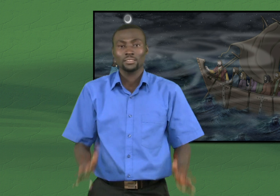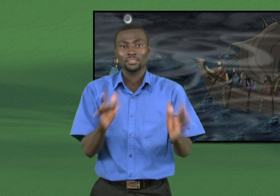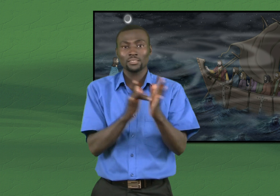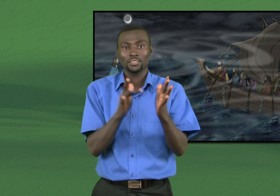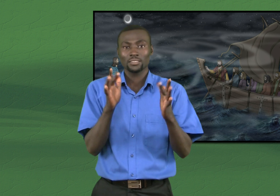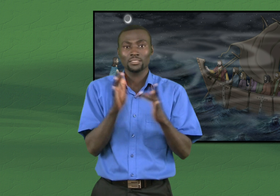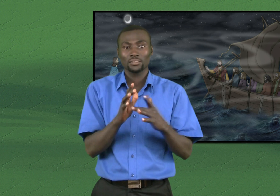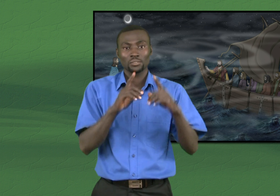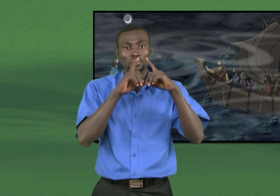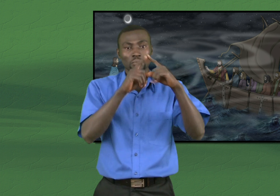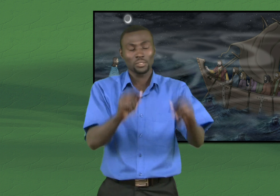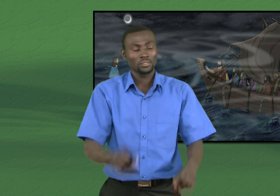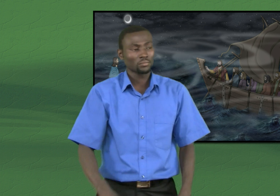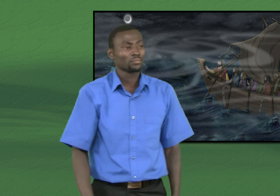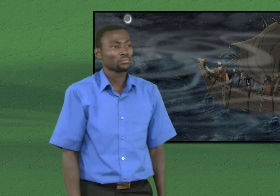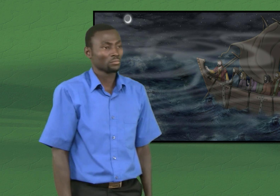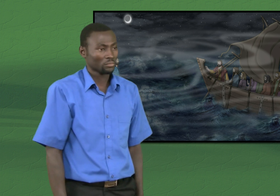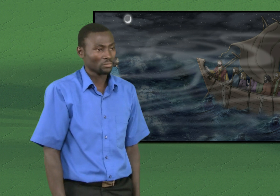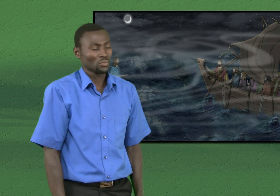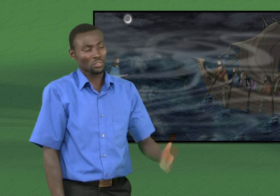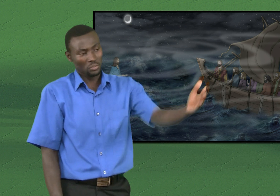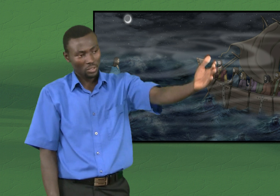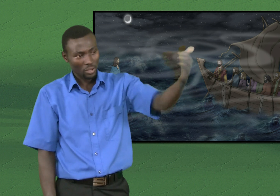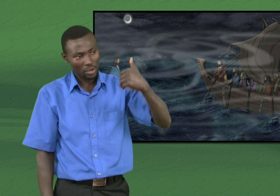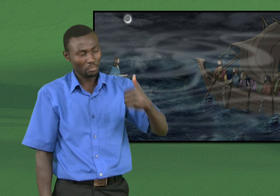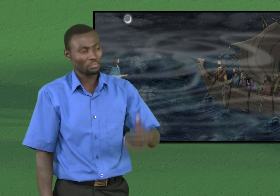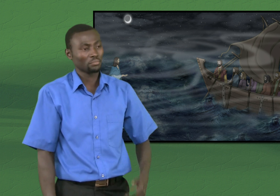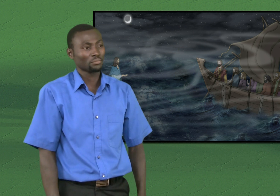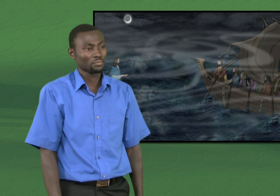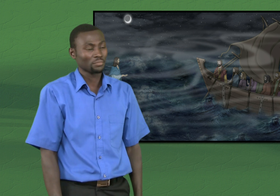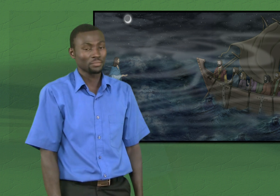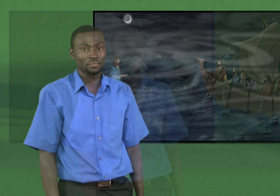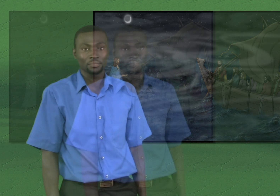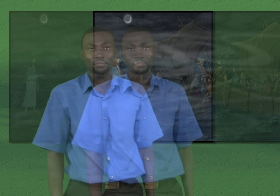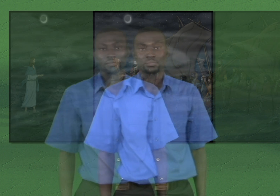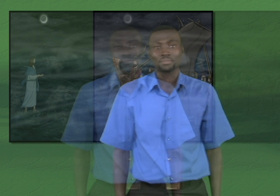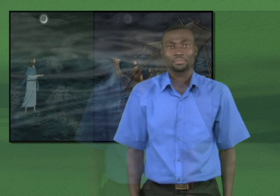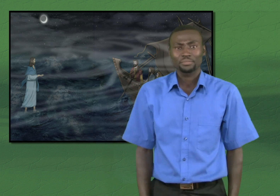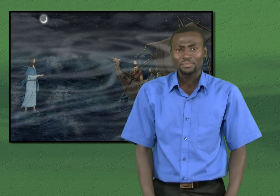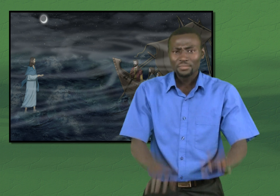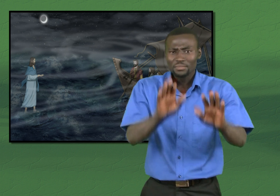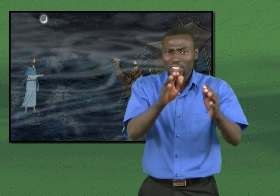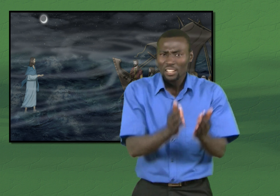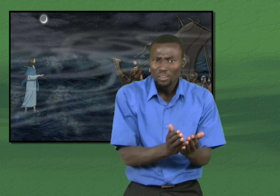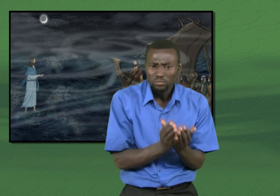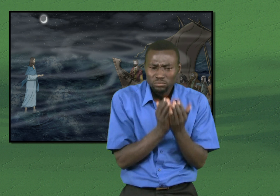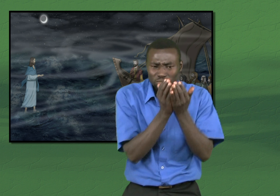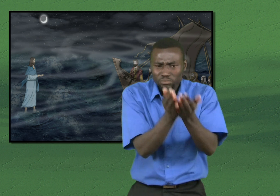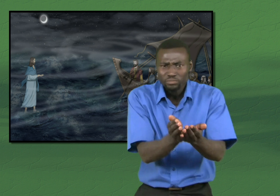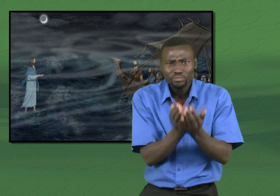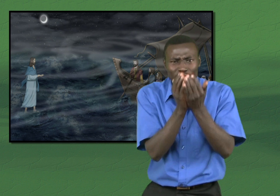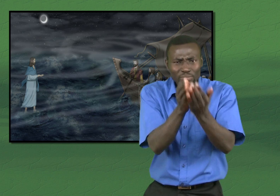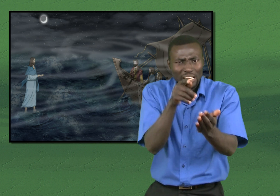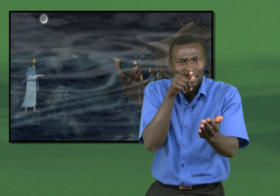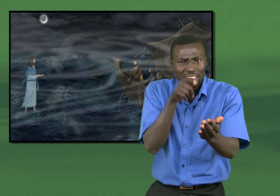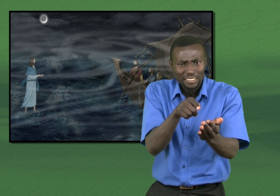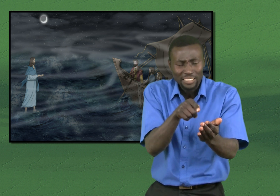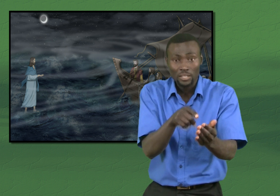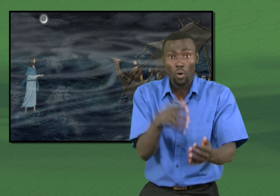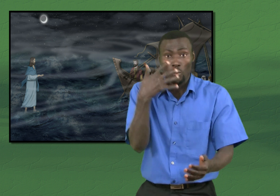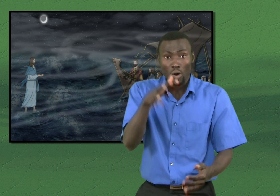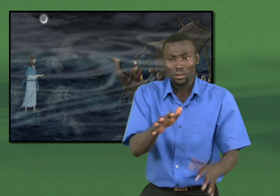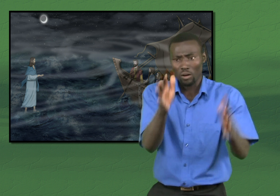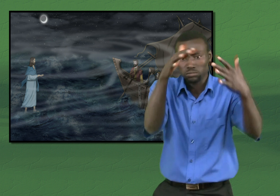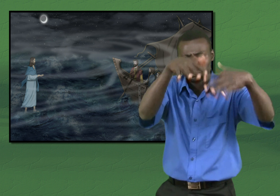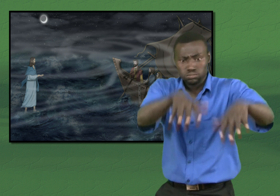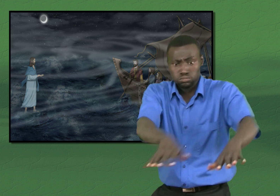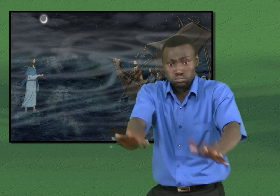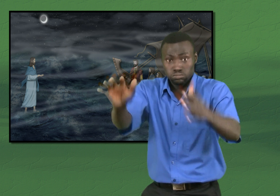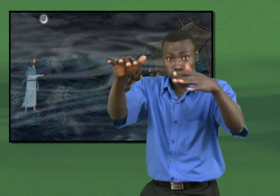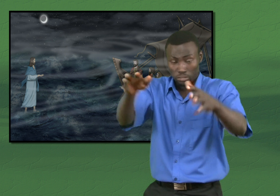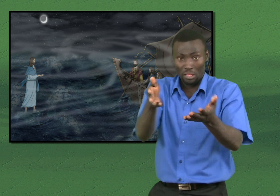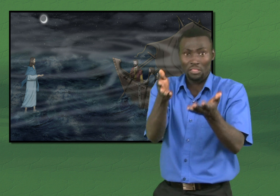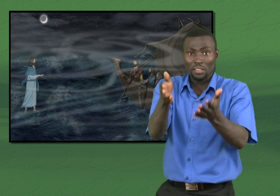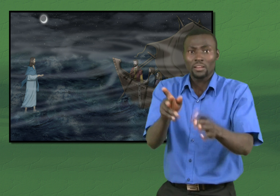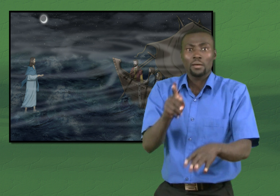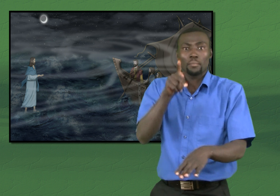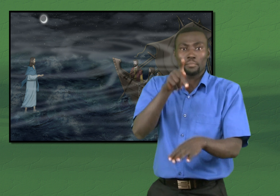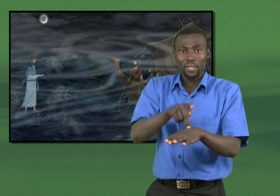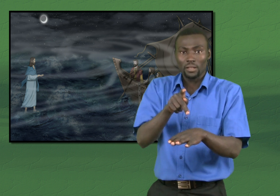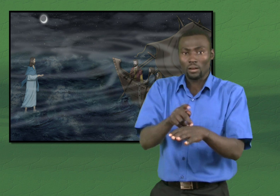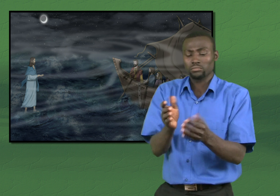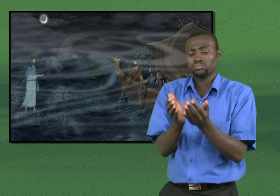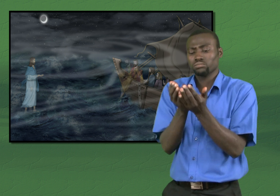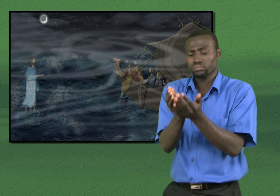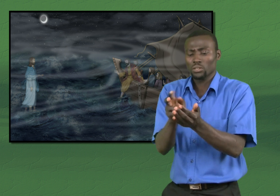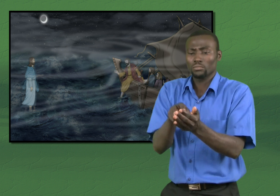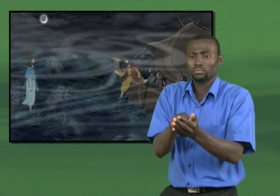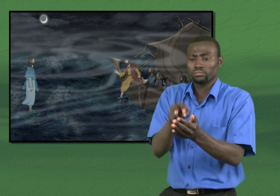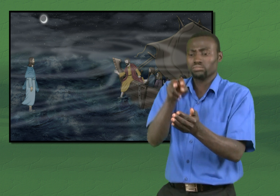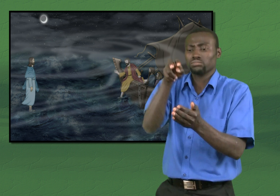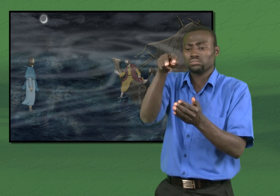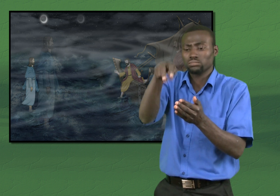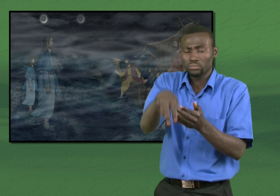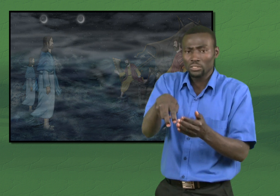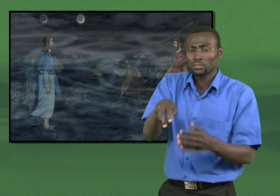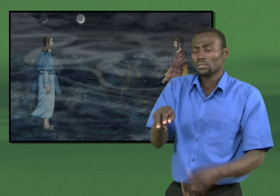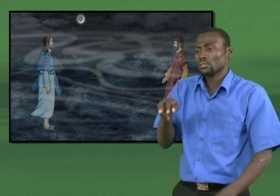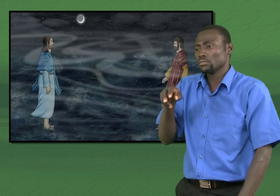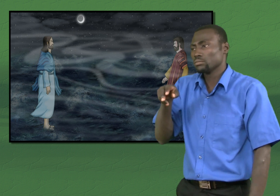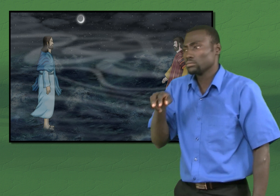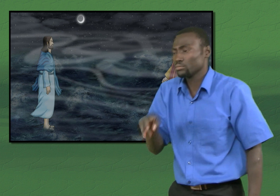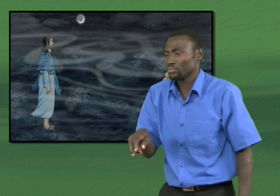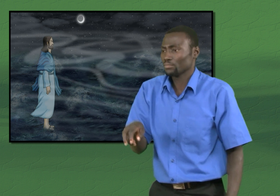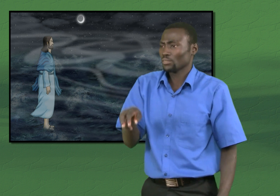“Come,” said Jesus.